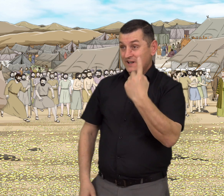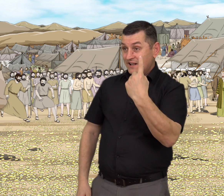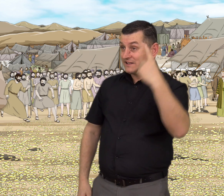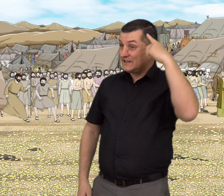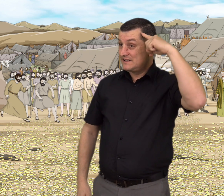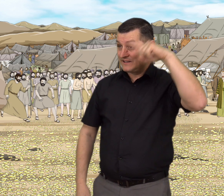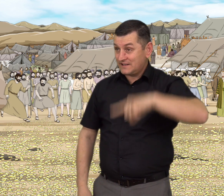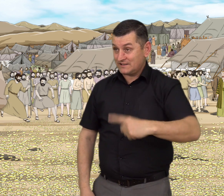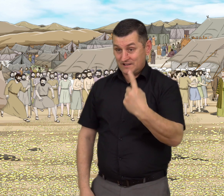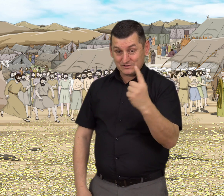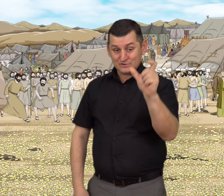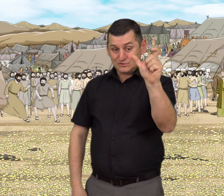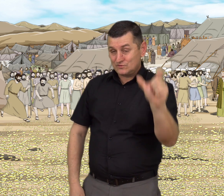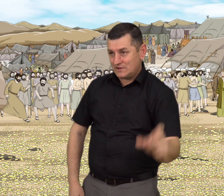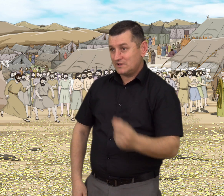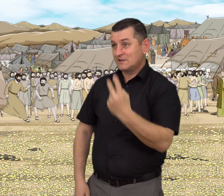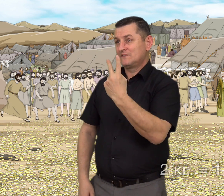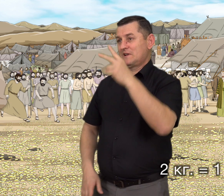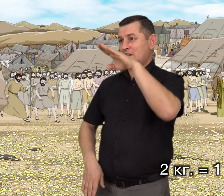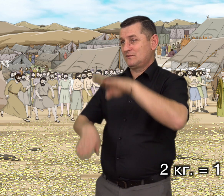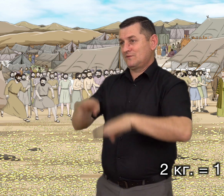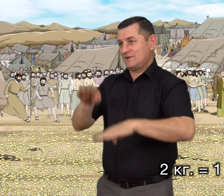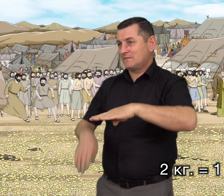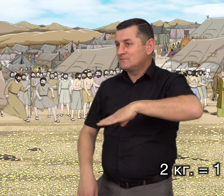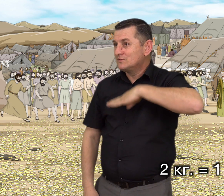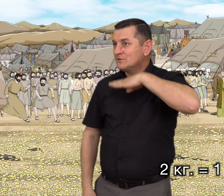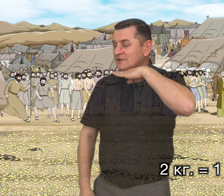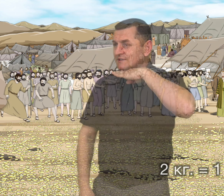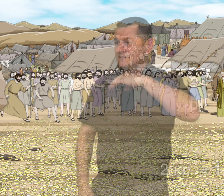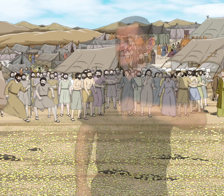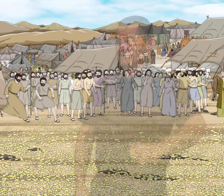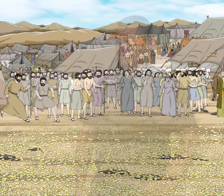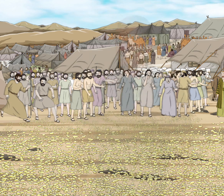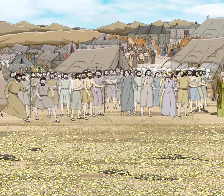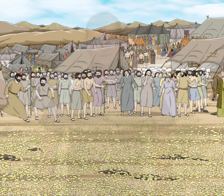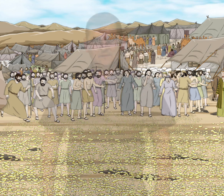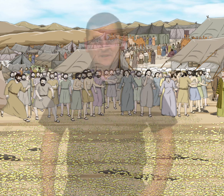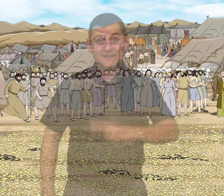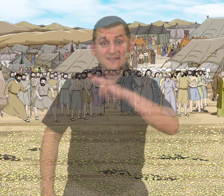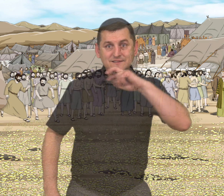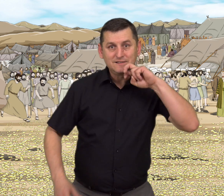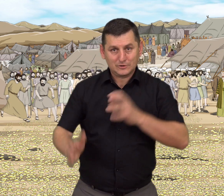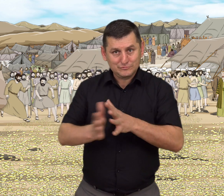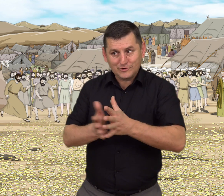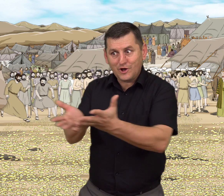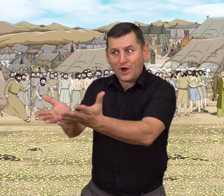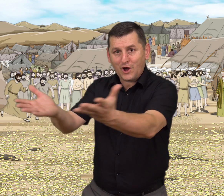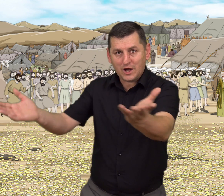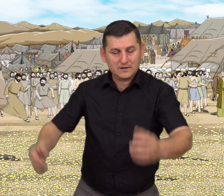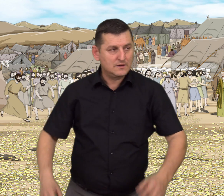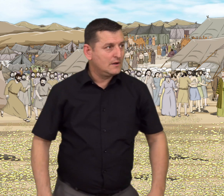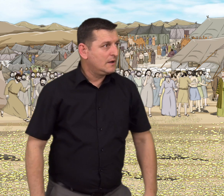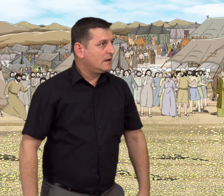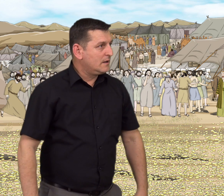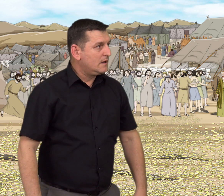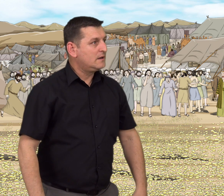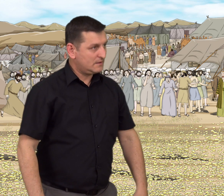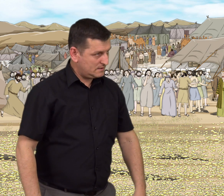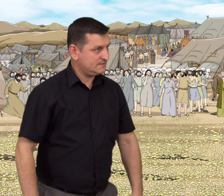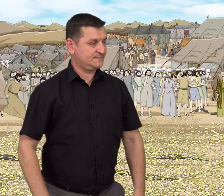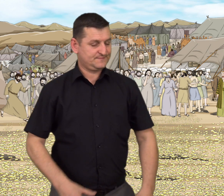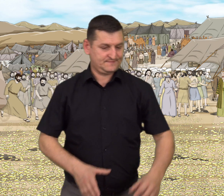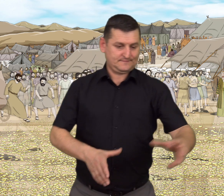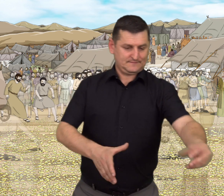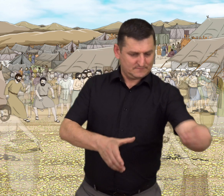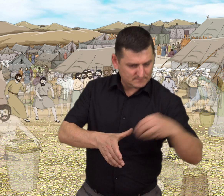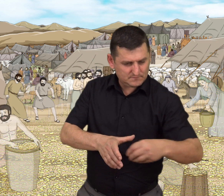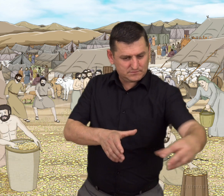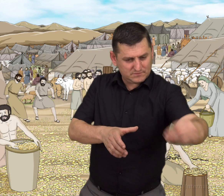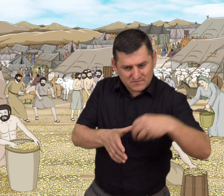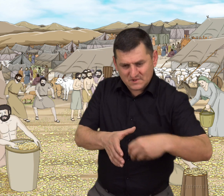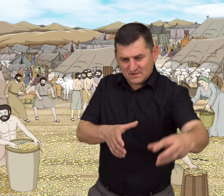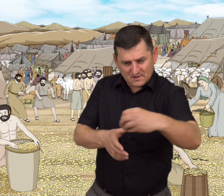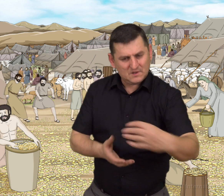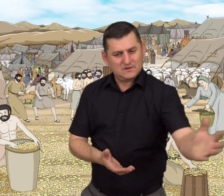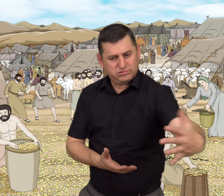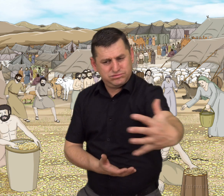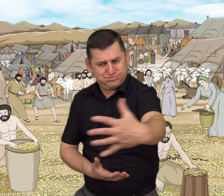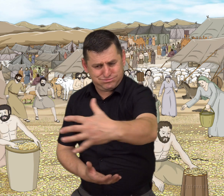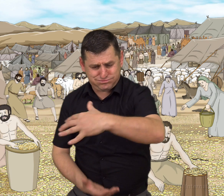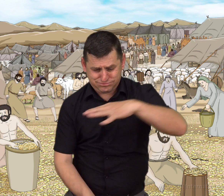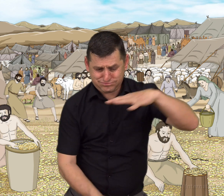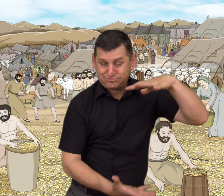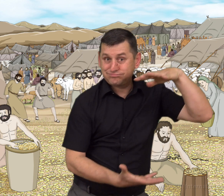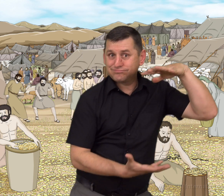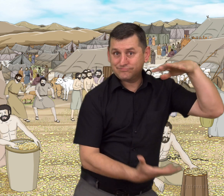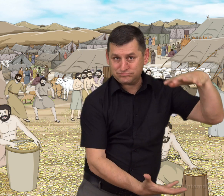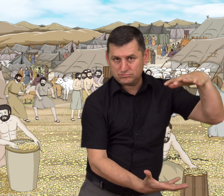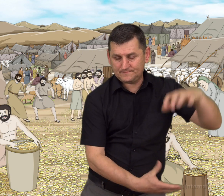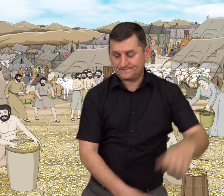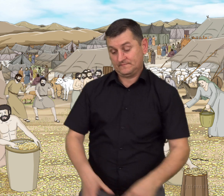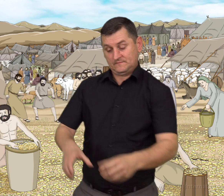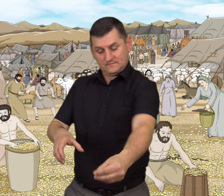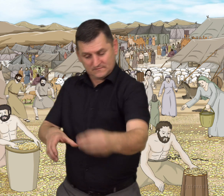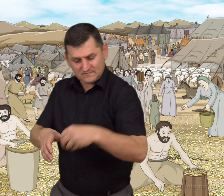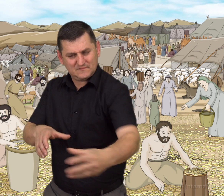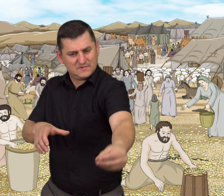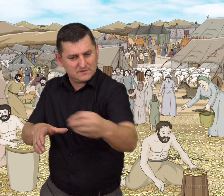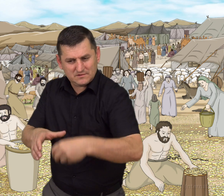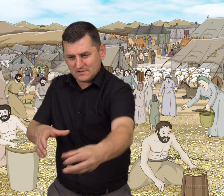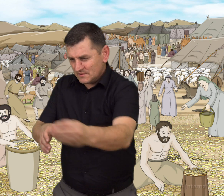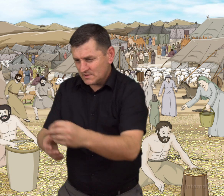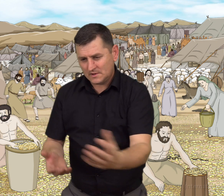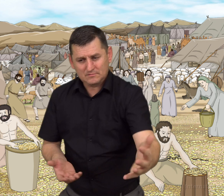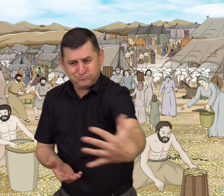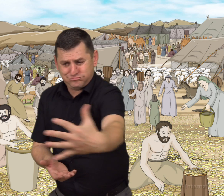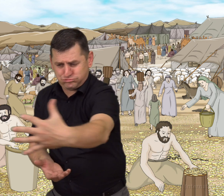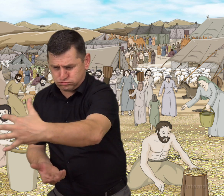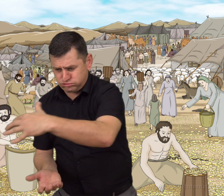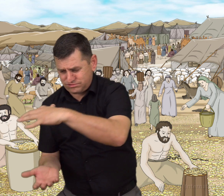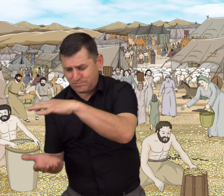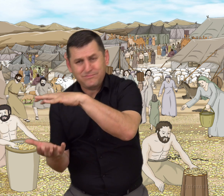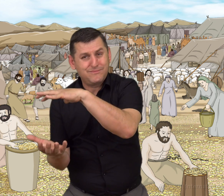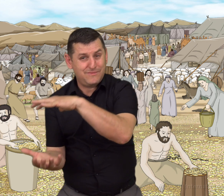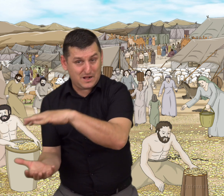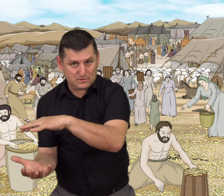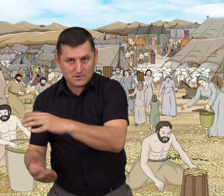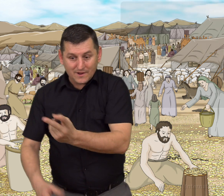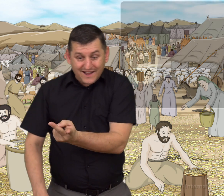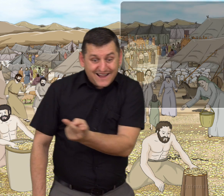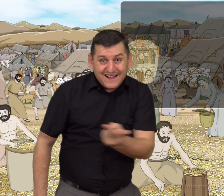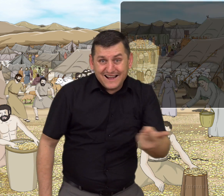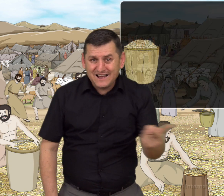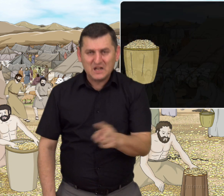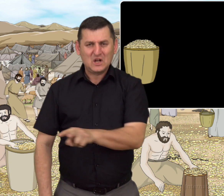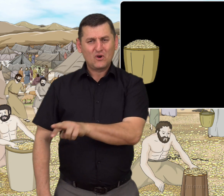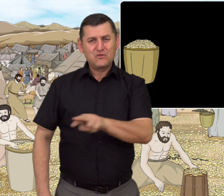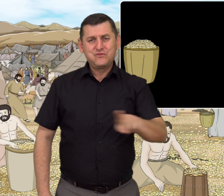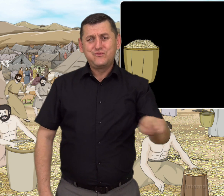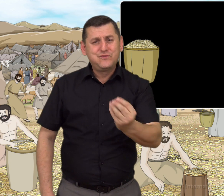You may take an omer for each person in your tent.’” So the Israelites did this. Some gathered more, and some less.